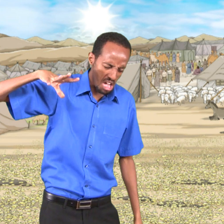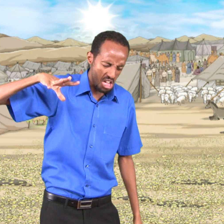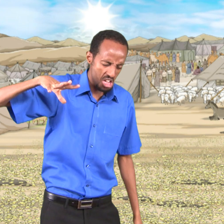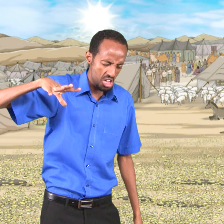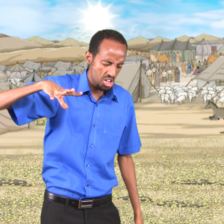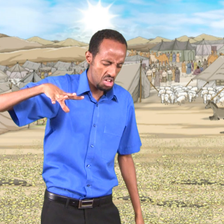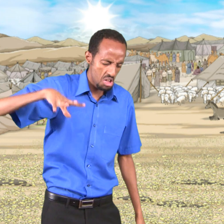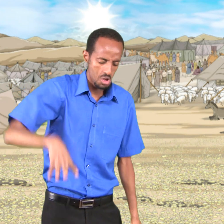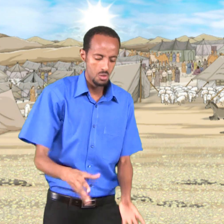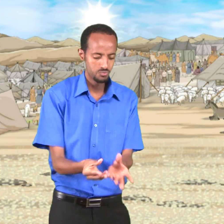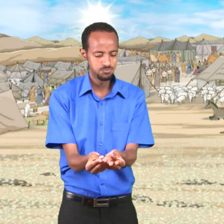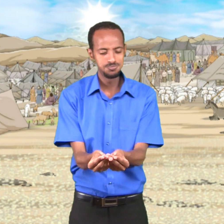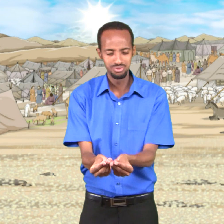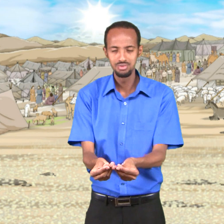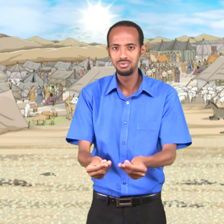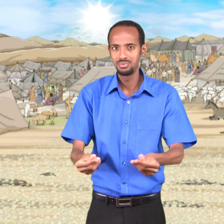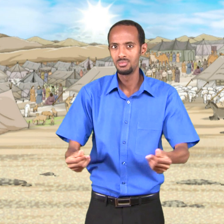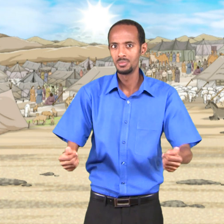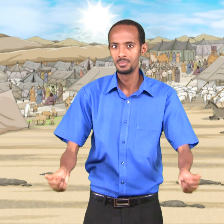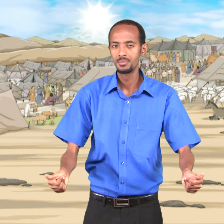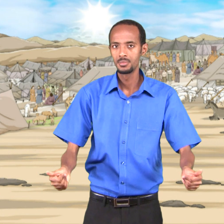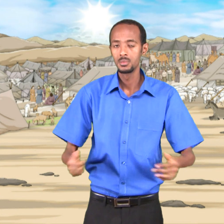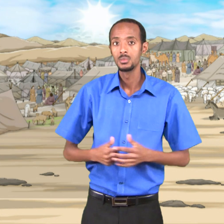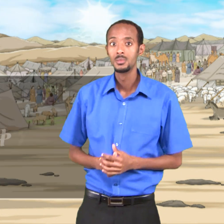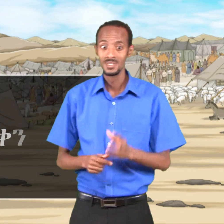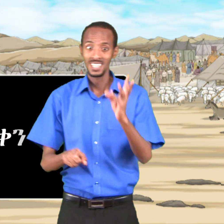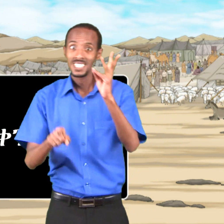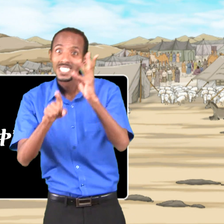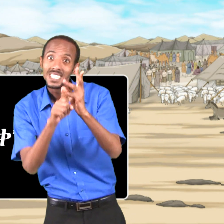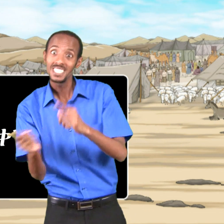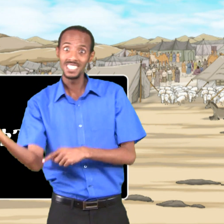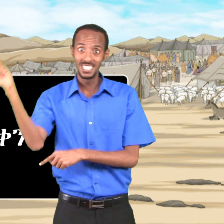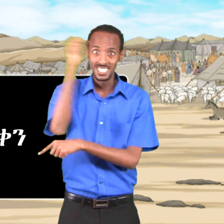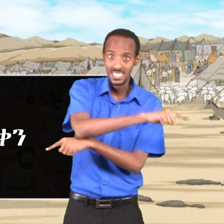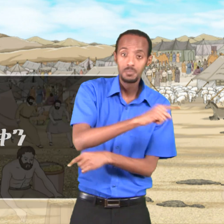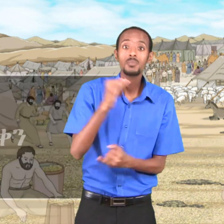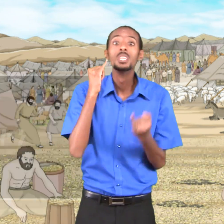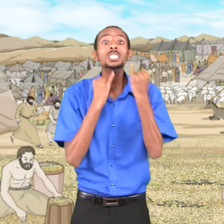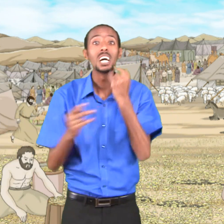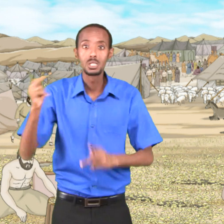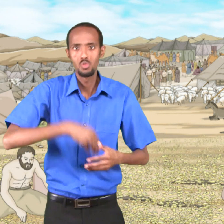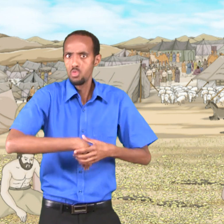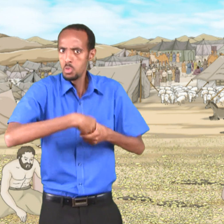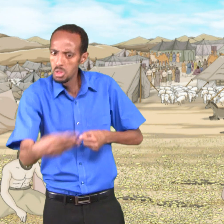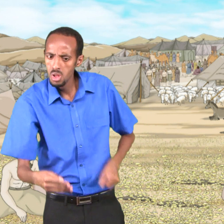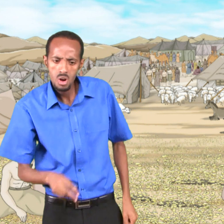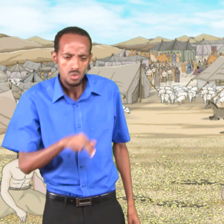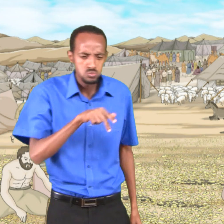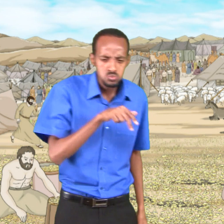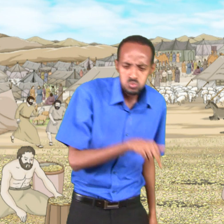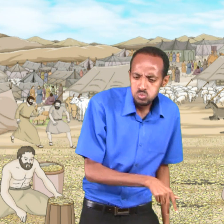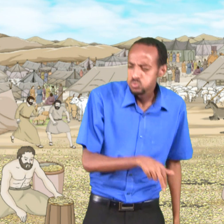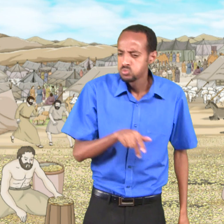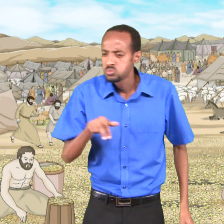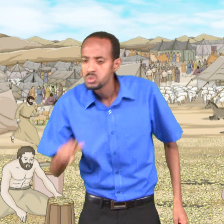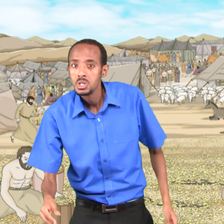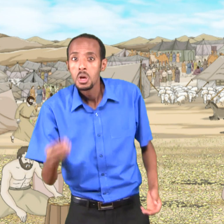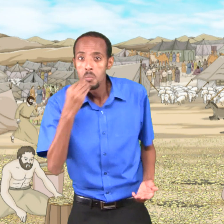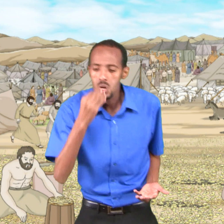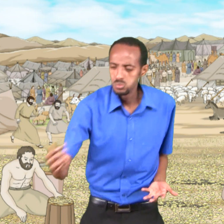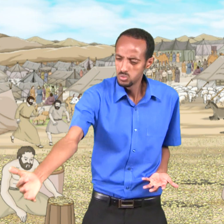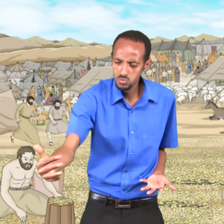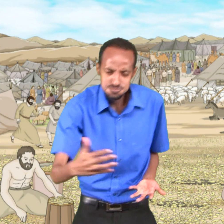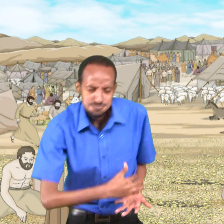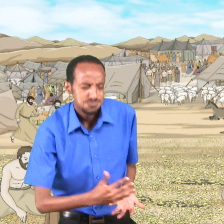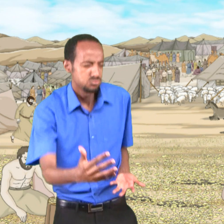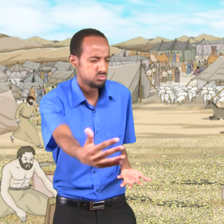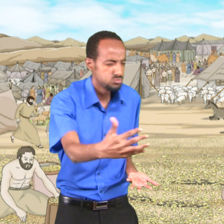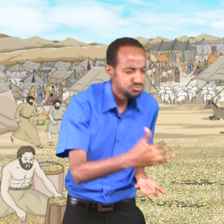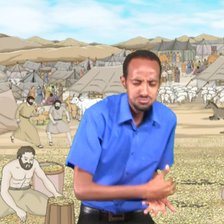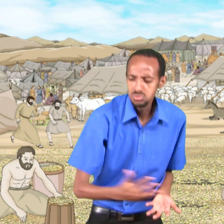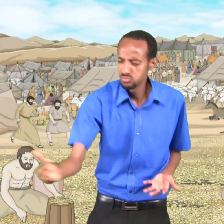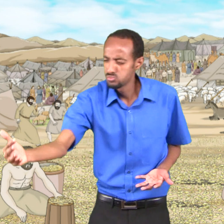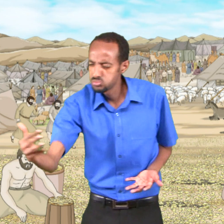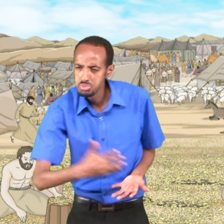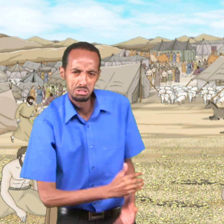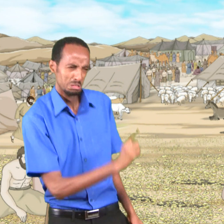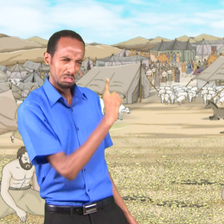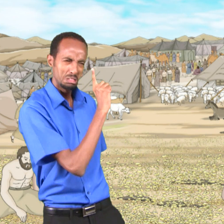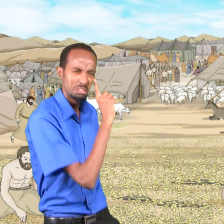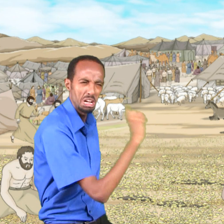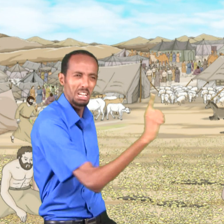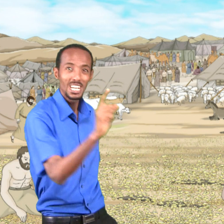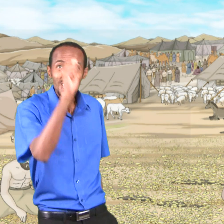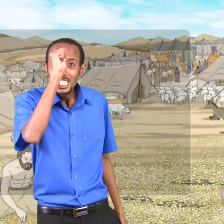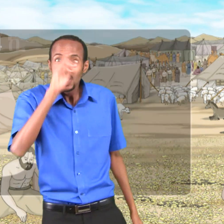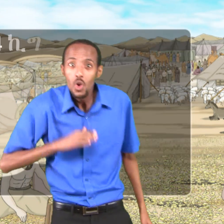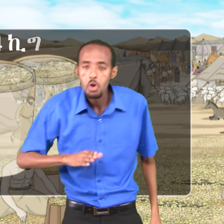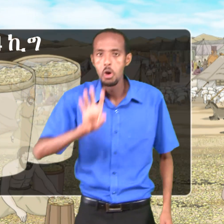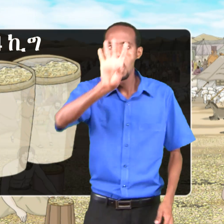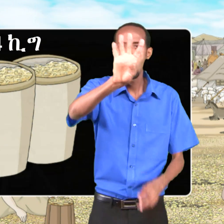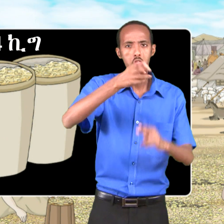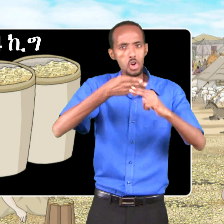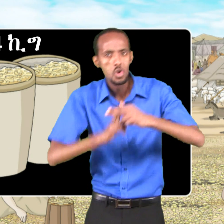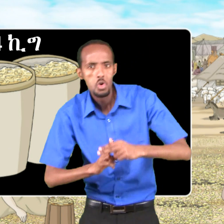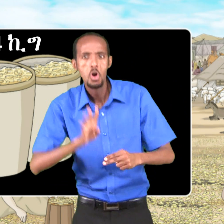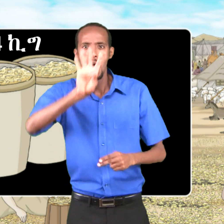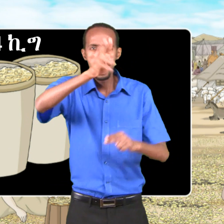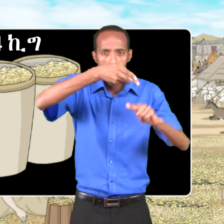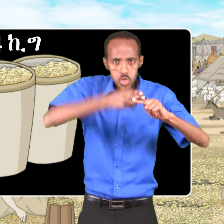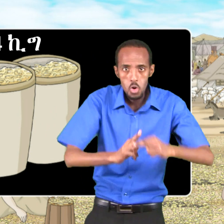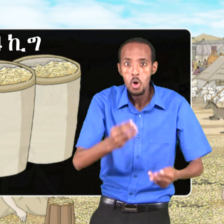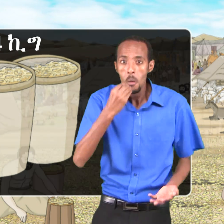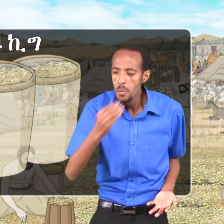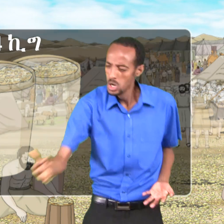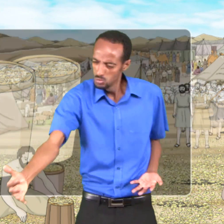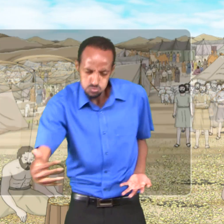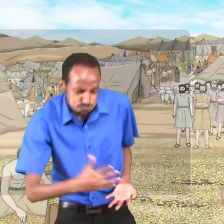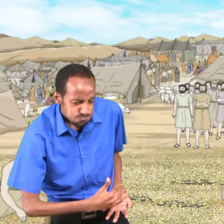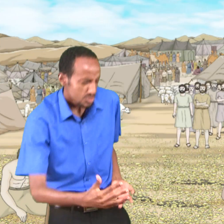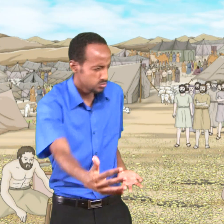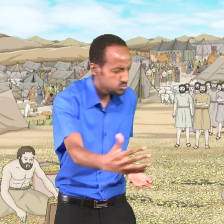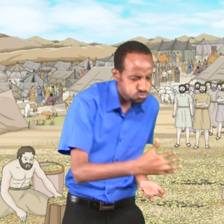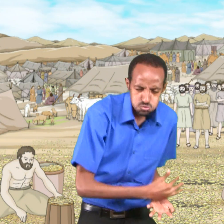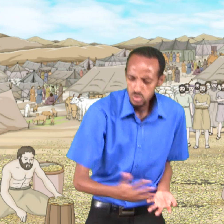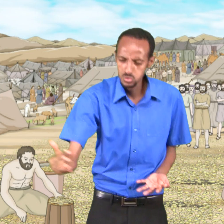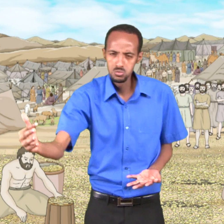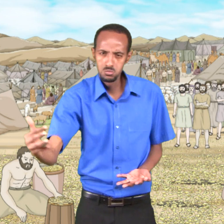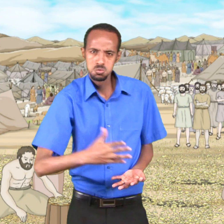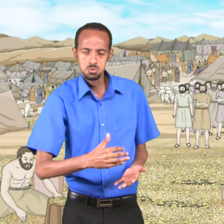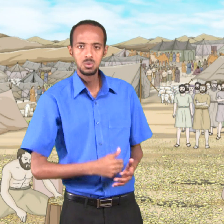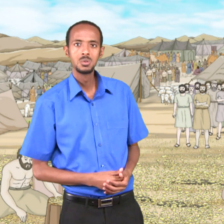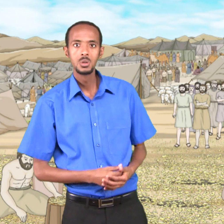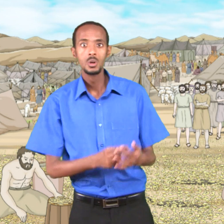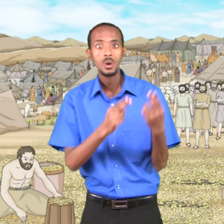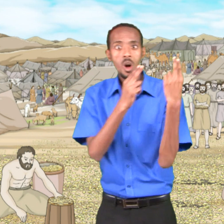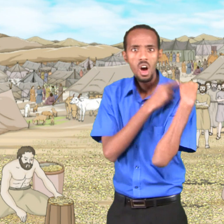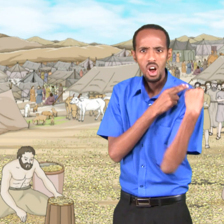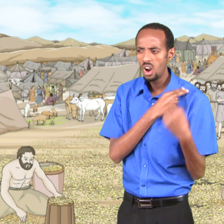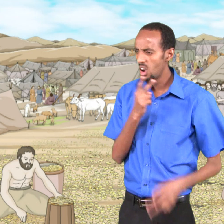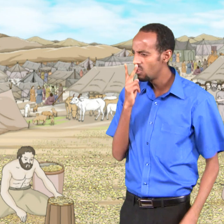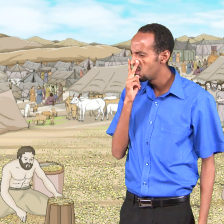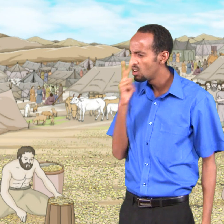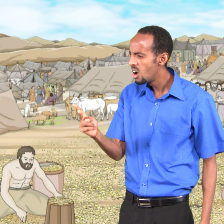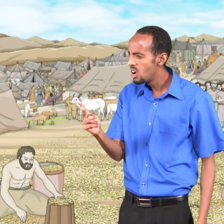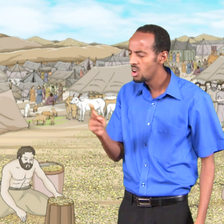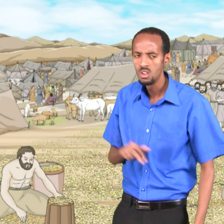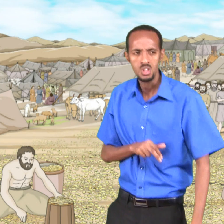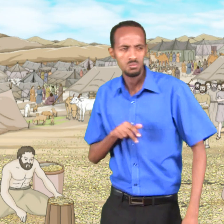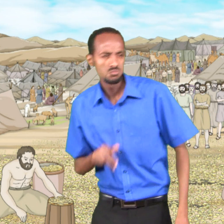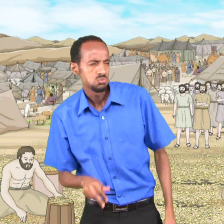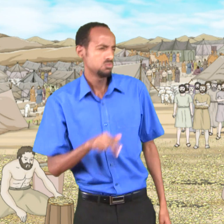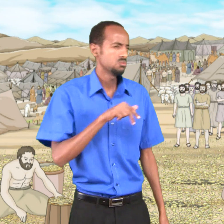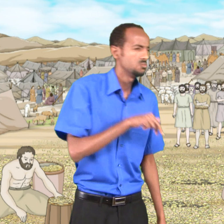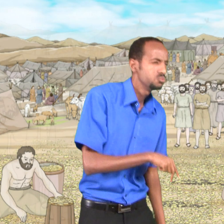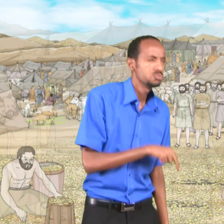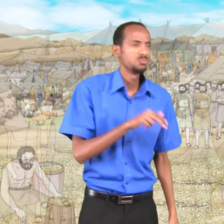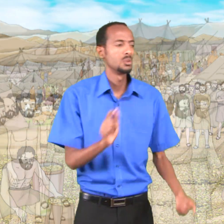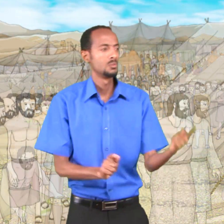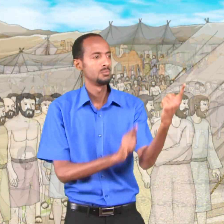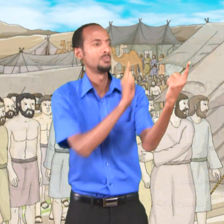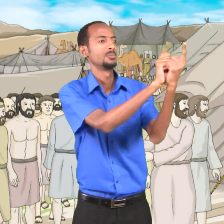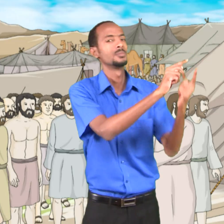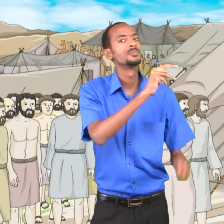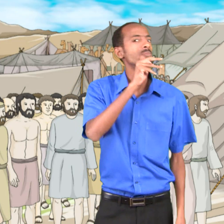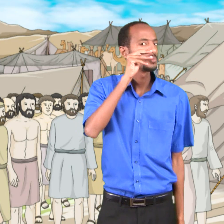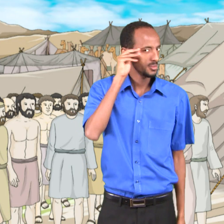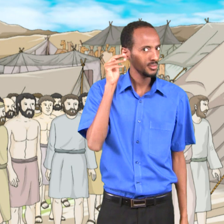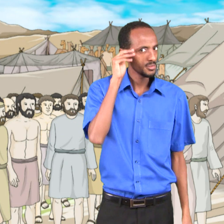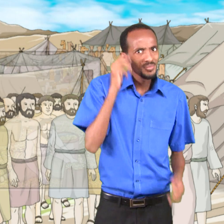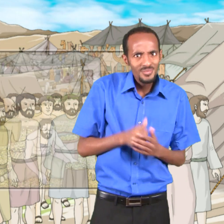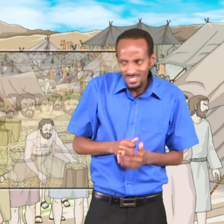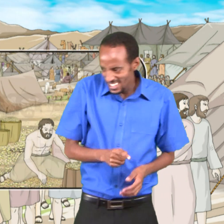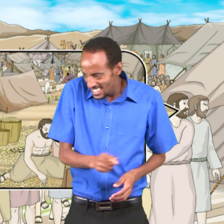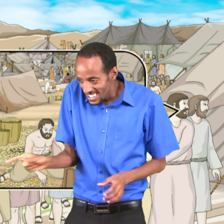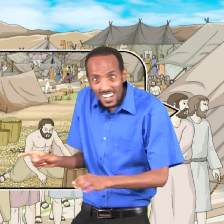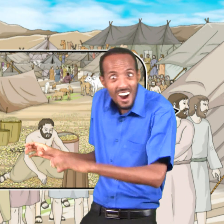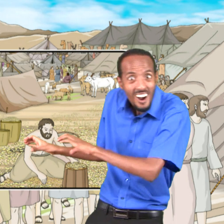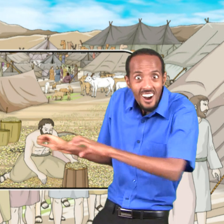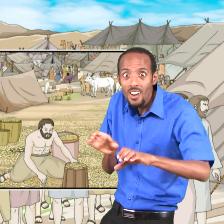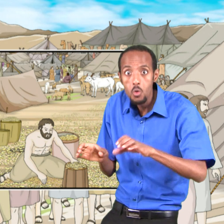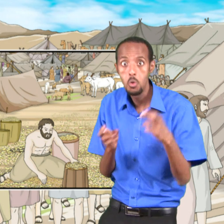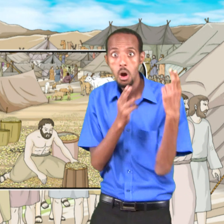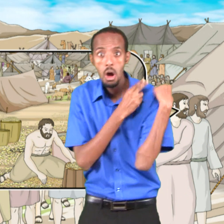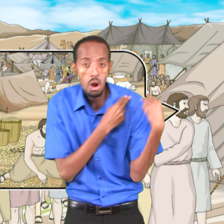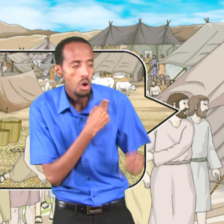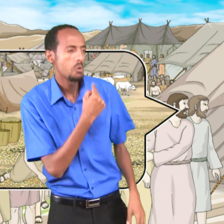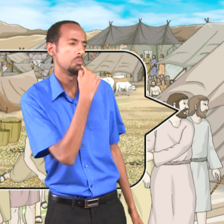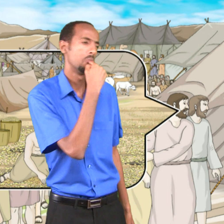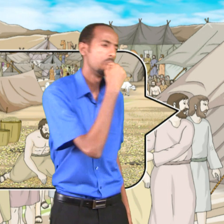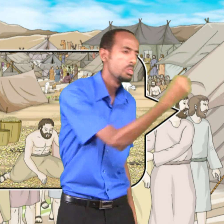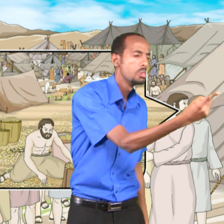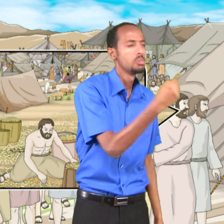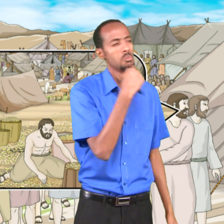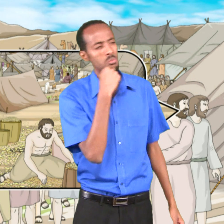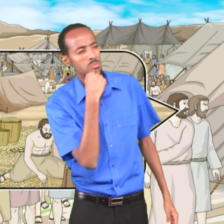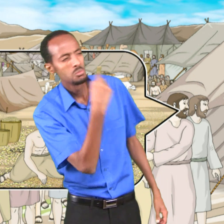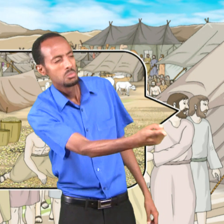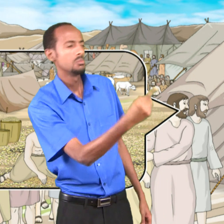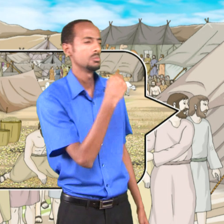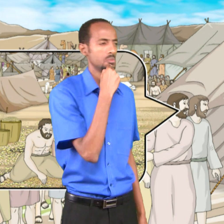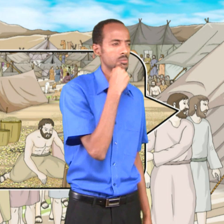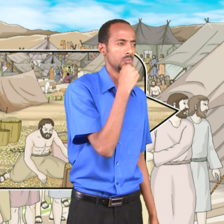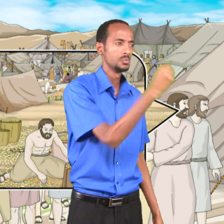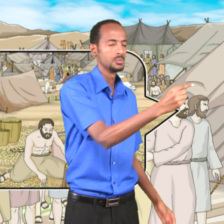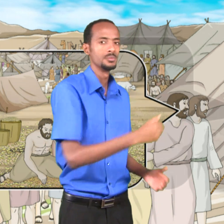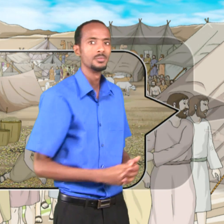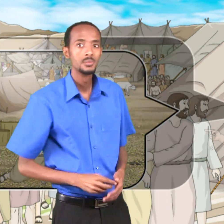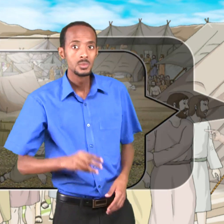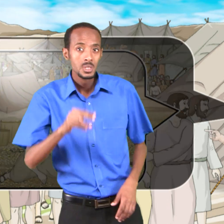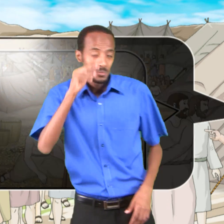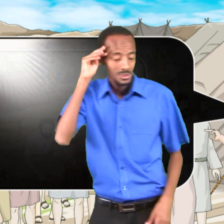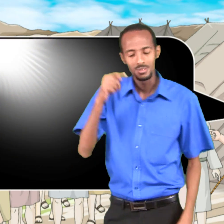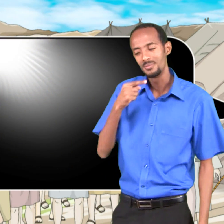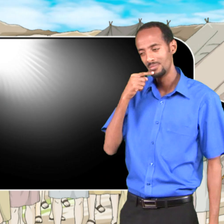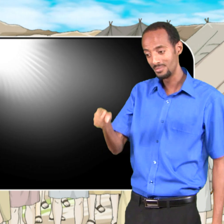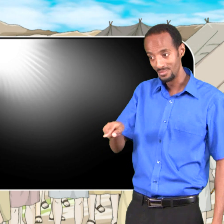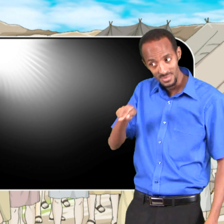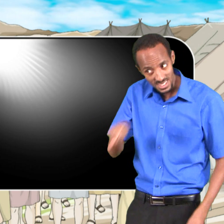On the sixth day, they gathered twice as much food—two omers per person —and all the leaders of the congregation came and reported this to Moses.